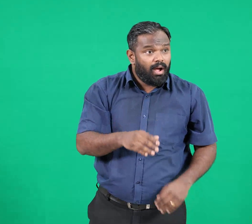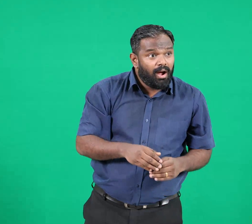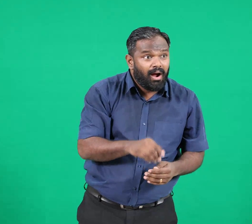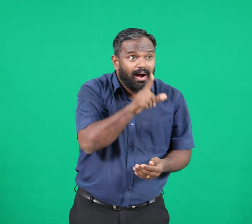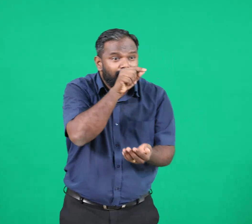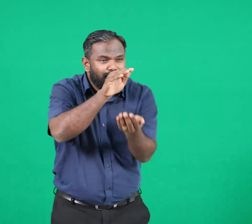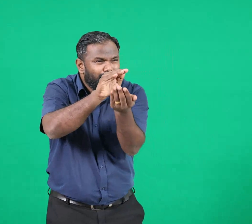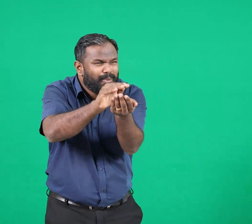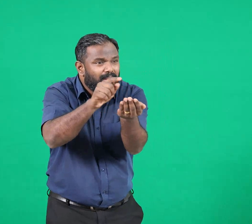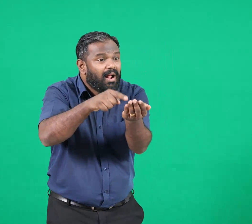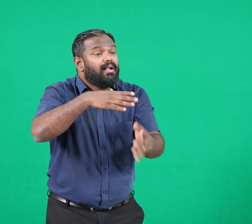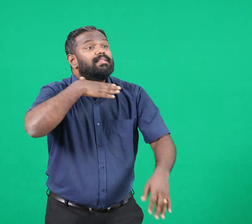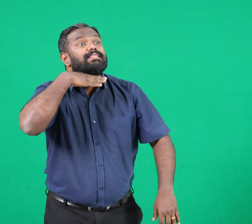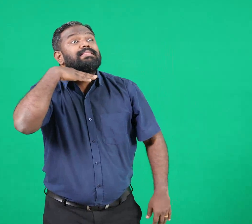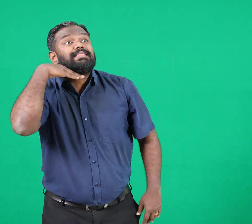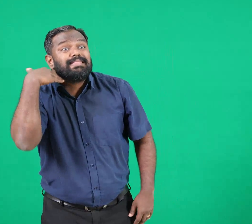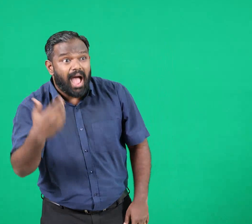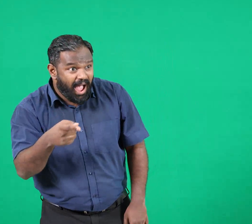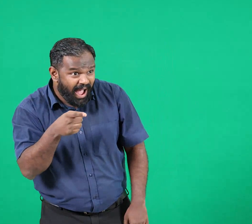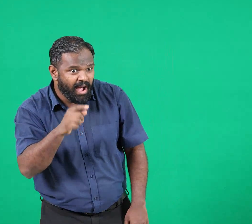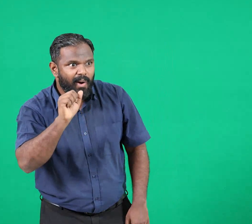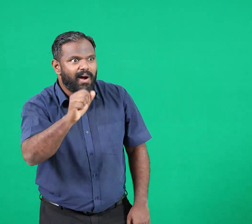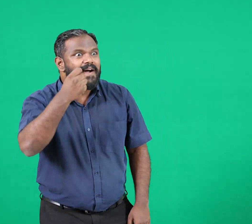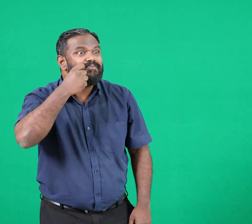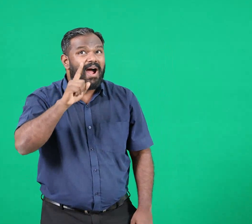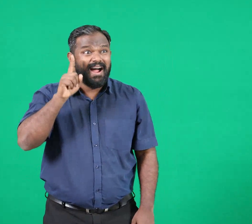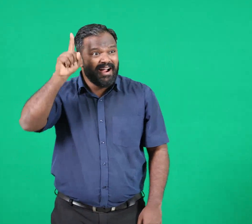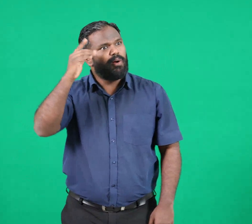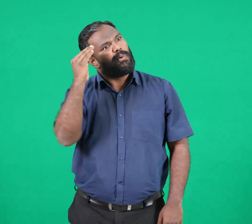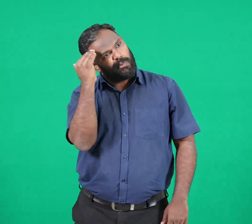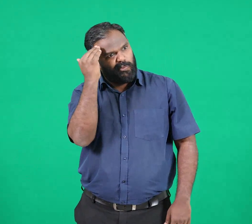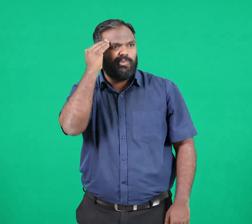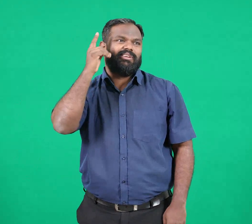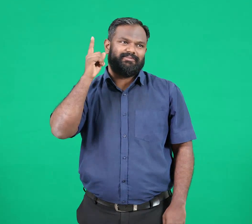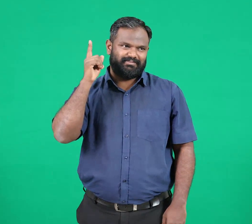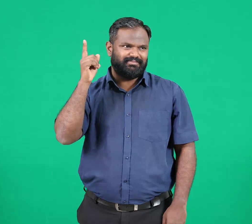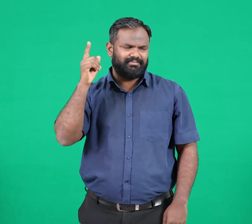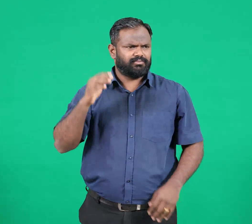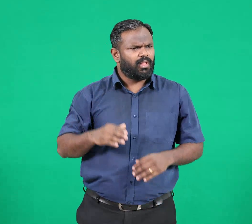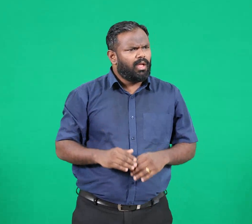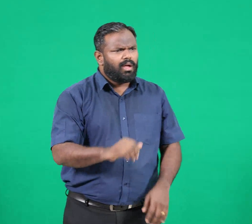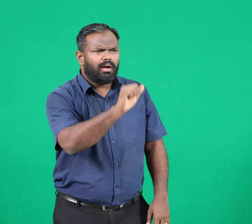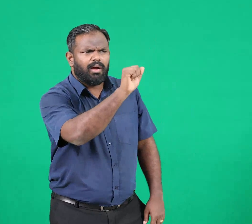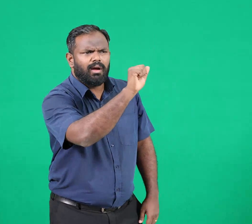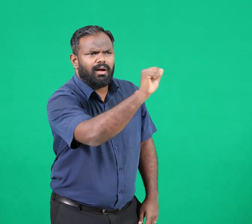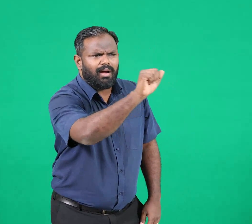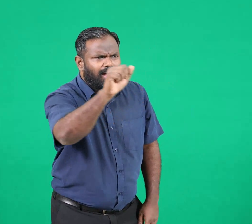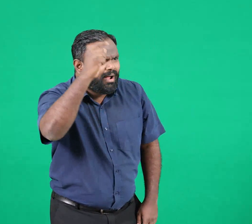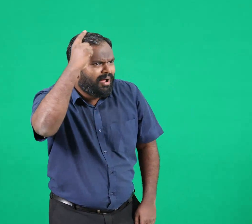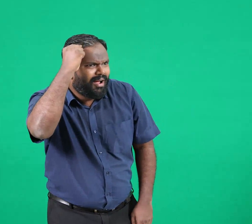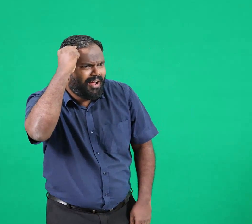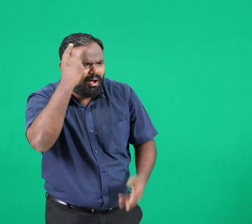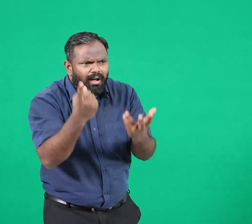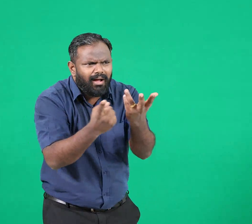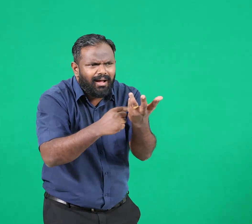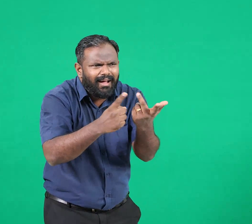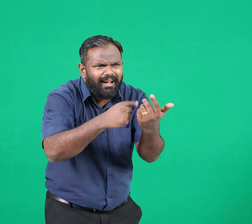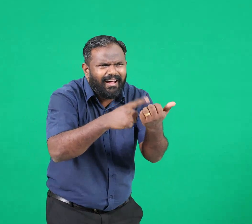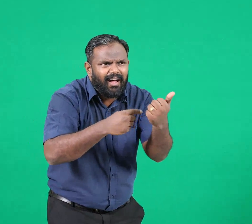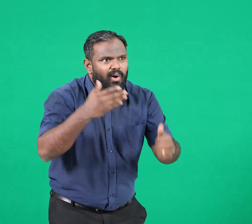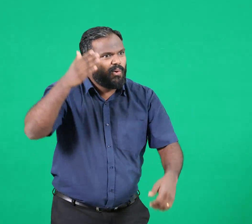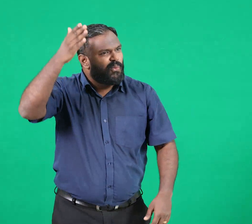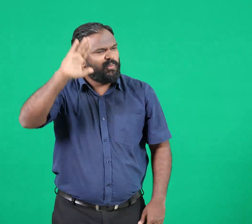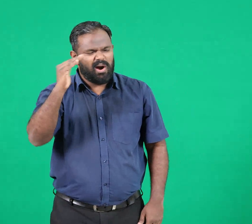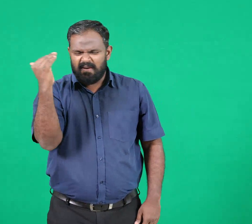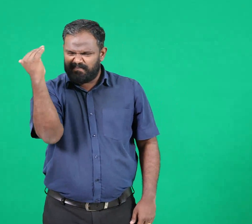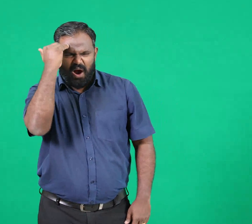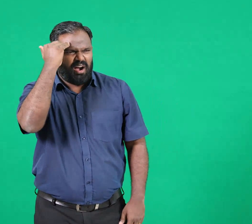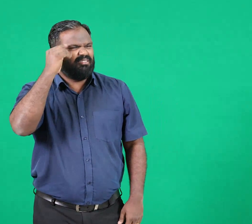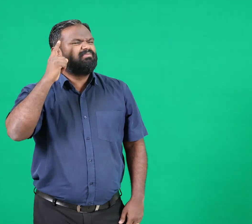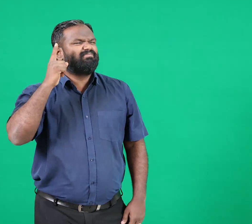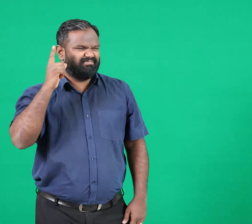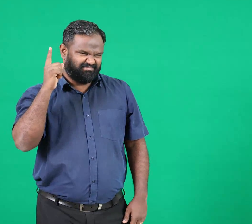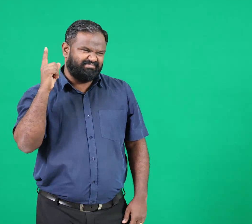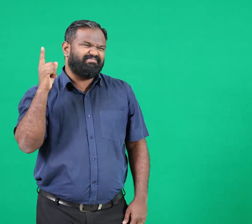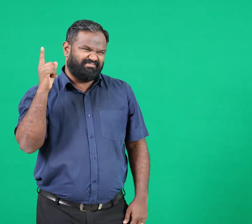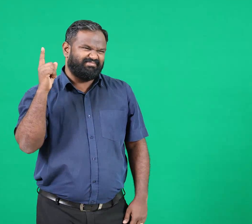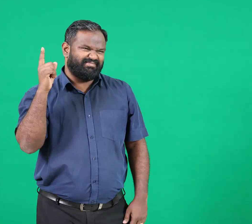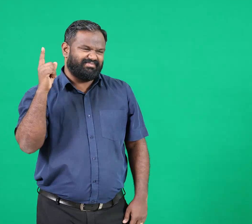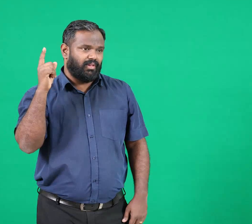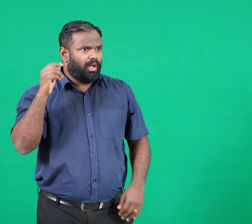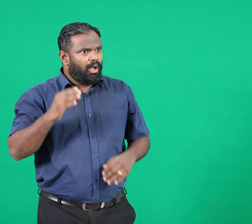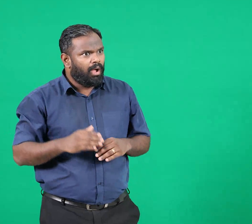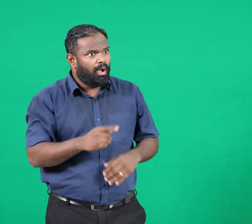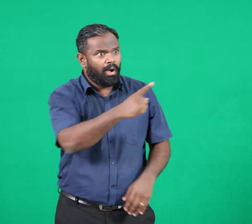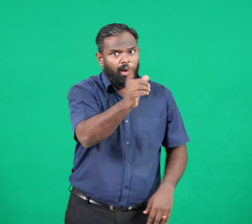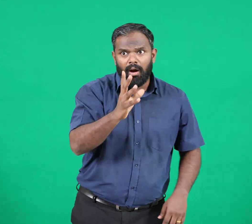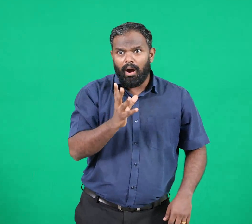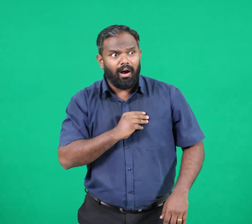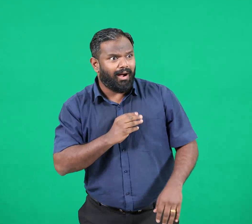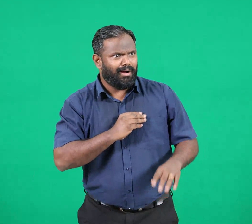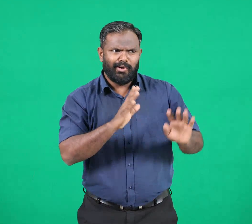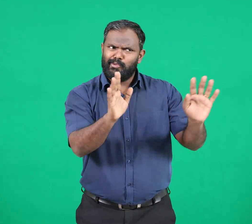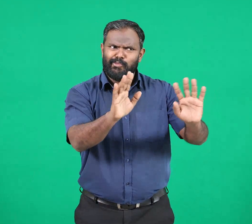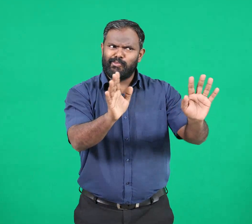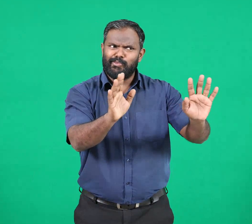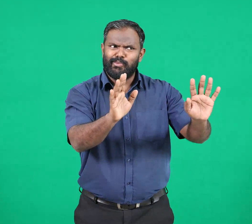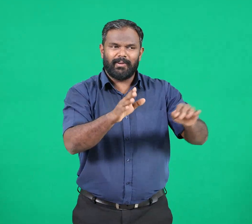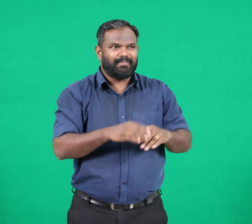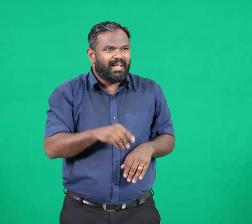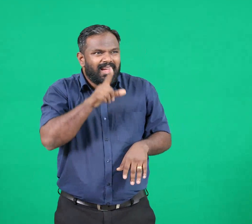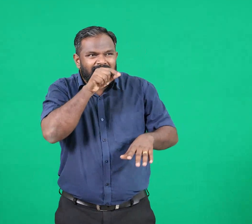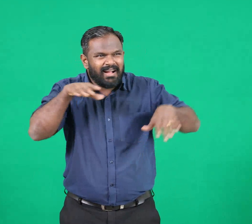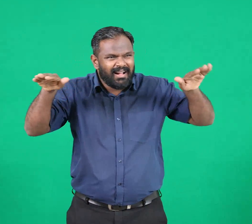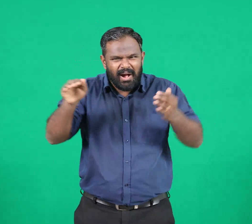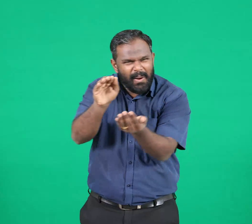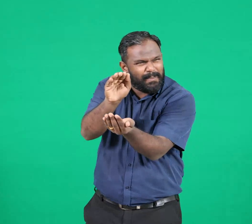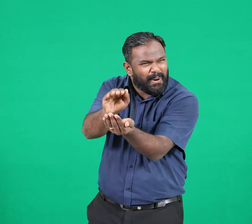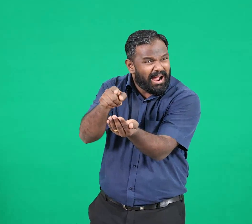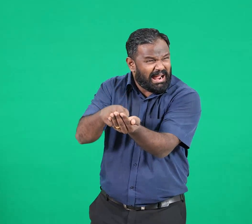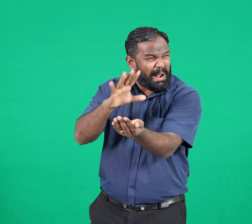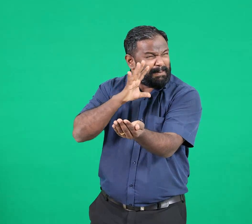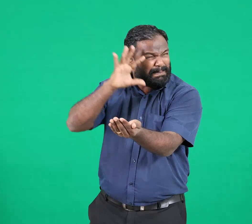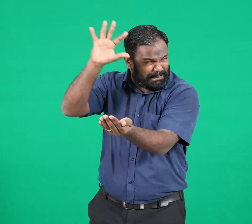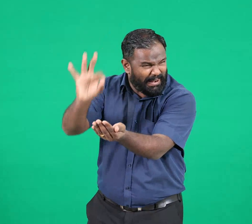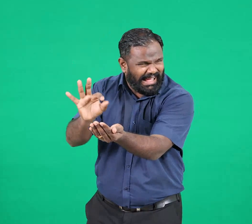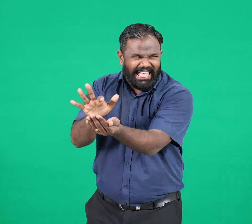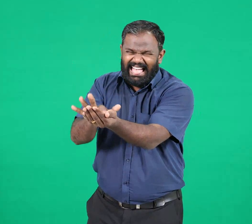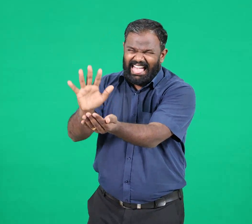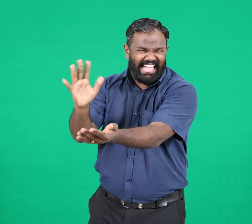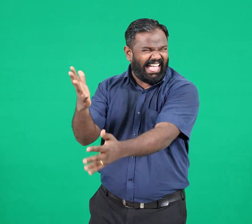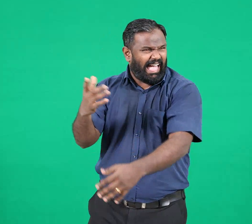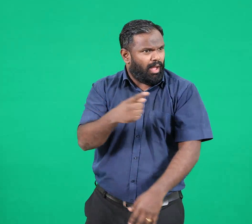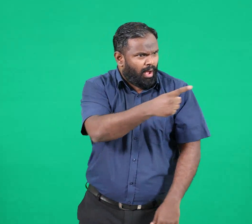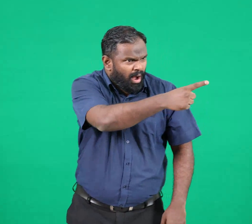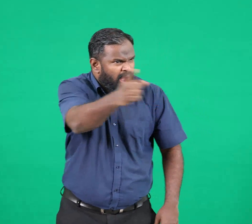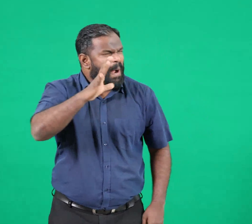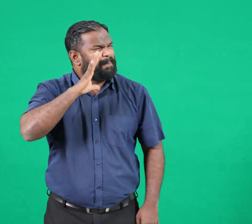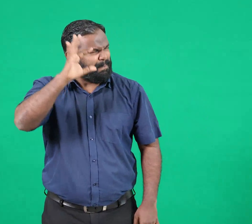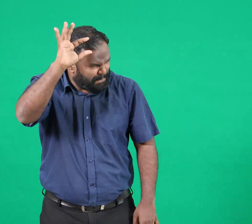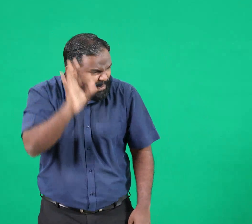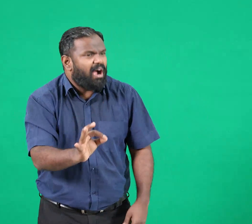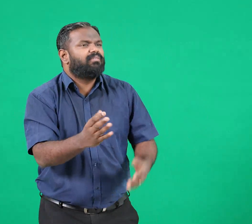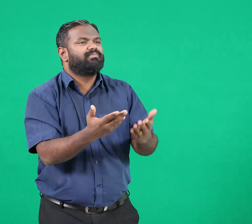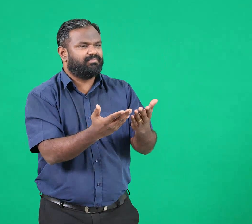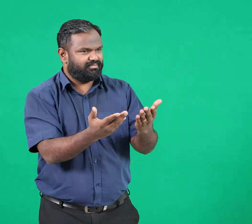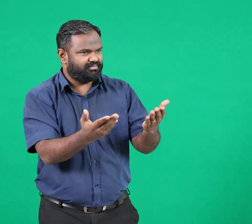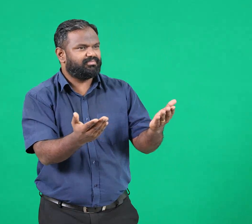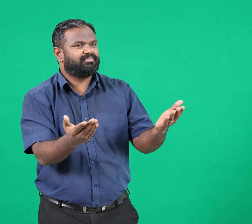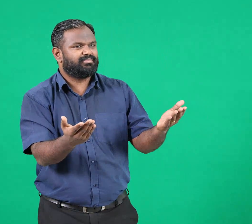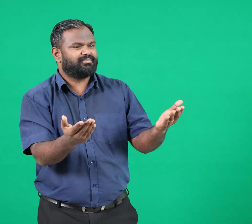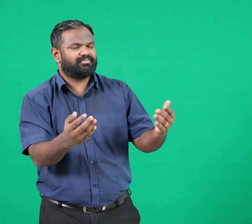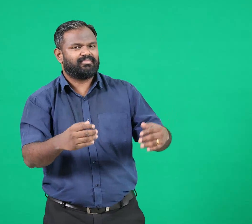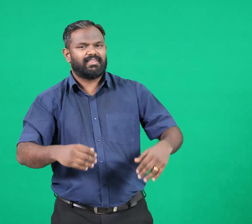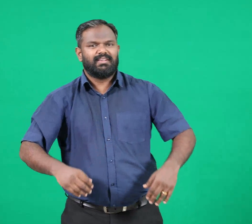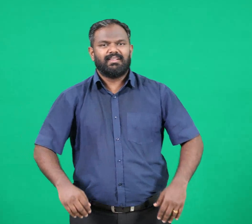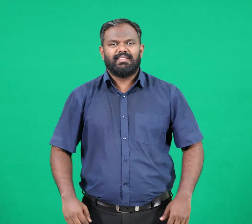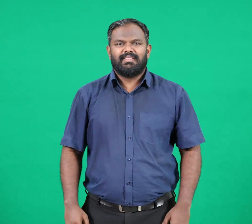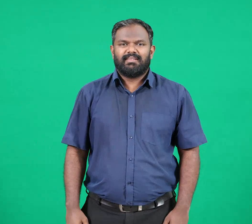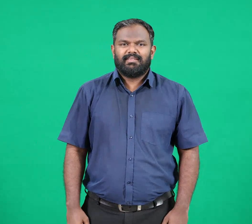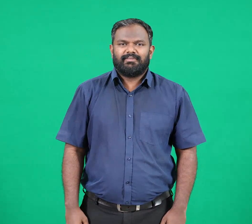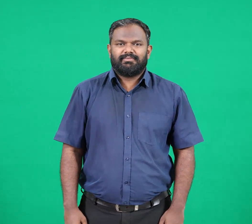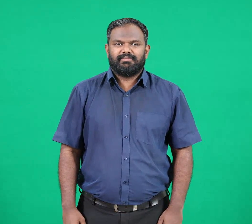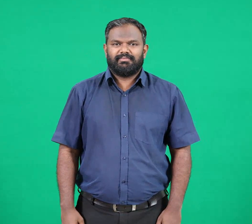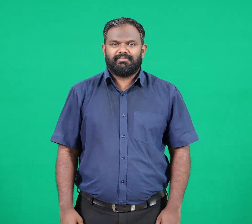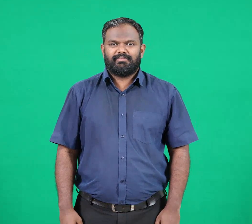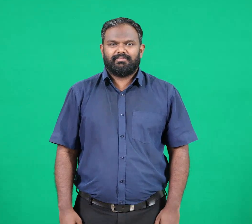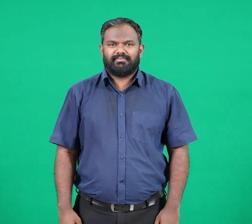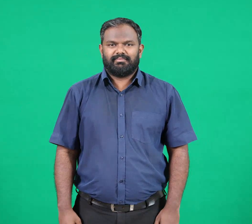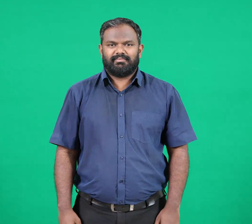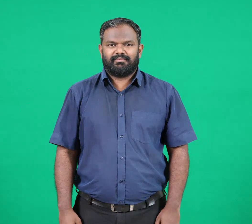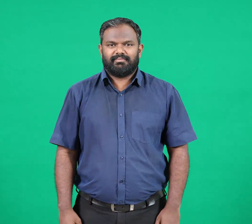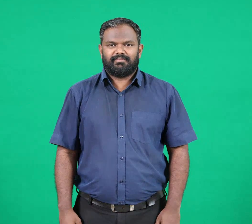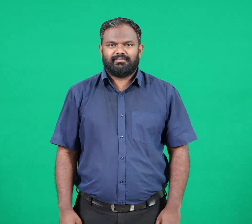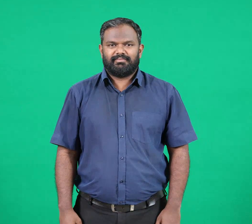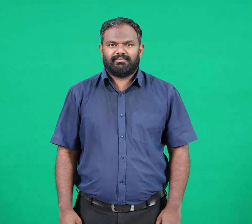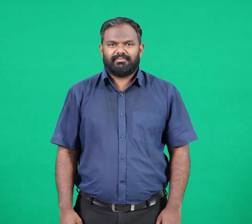And even the very hairs of your head are all numbered. So do not be afraid; you are worth more than many sparrows.